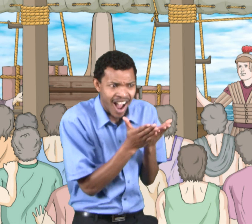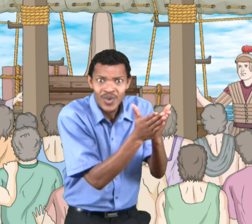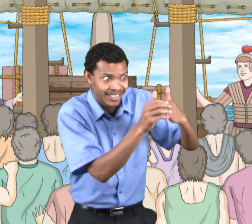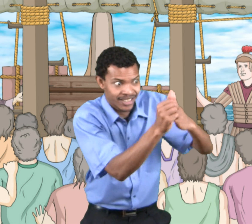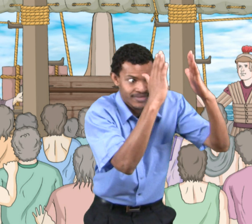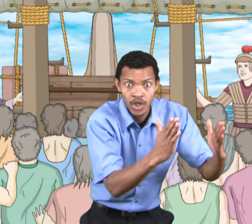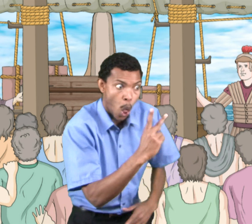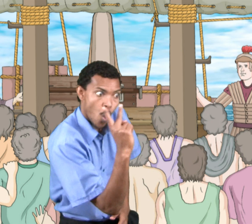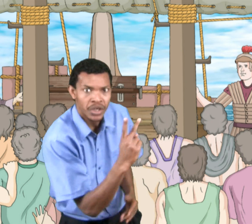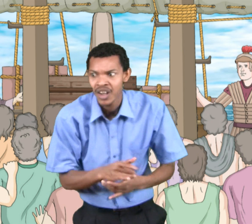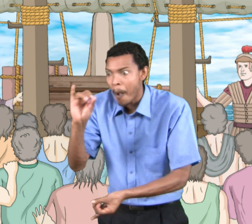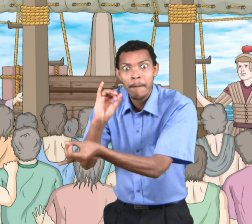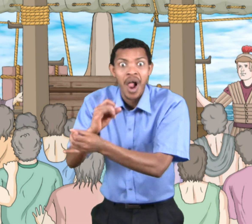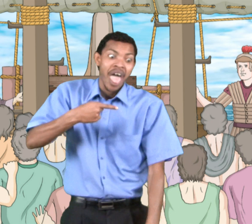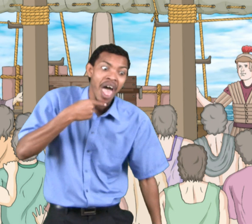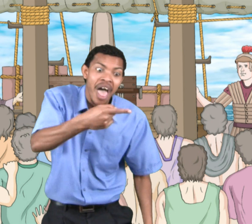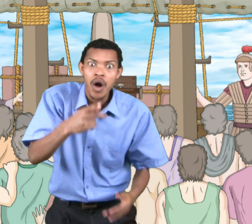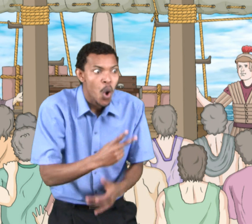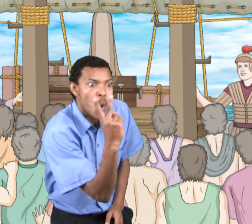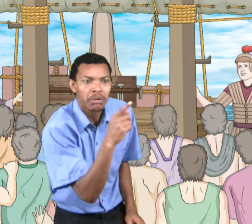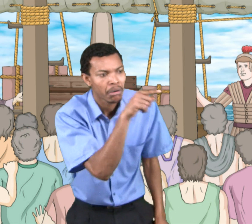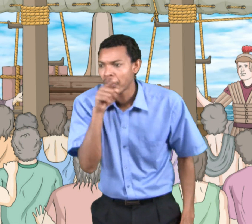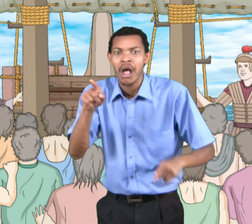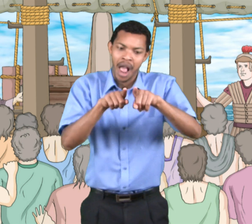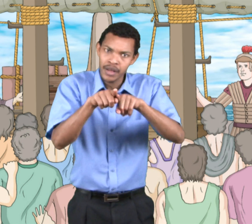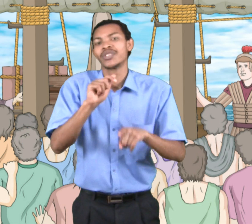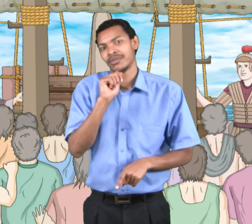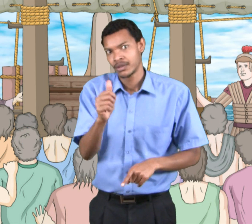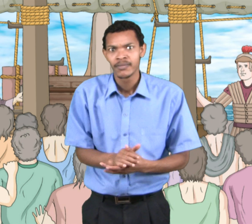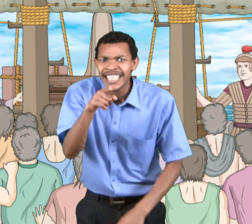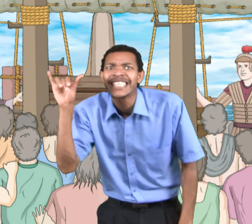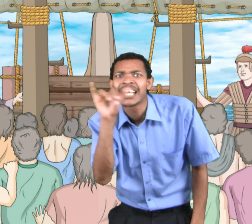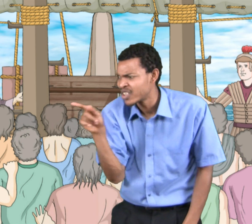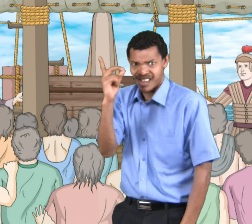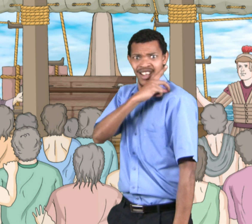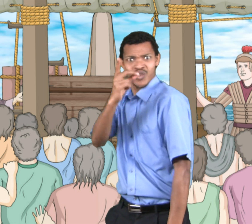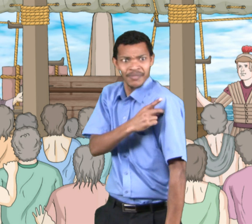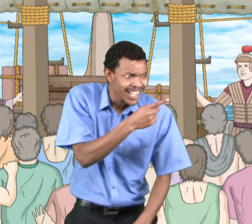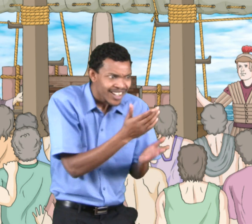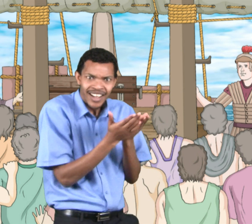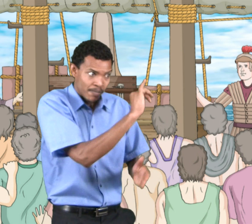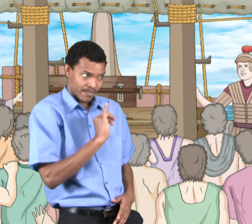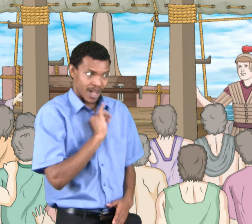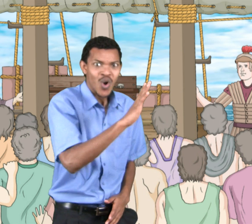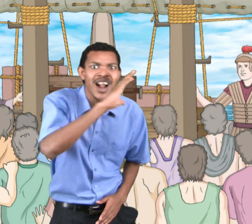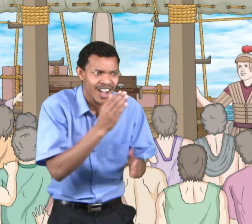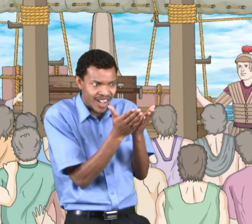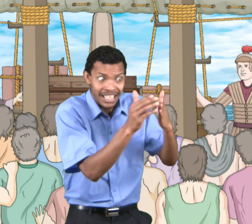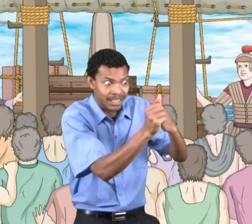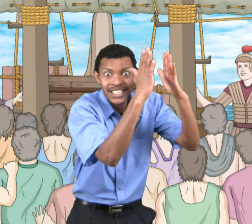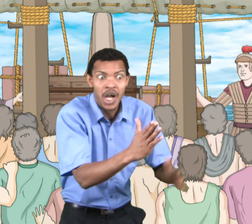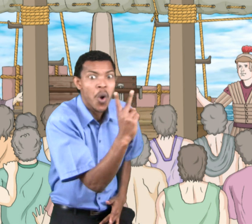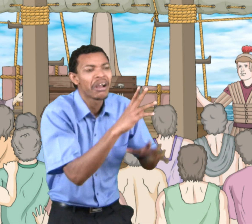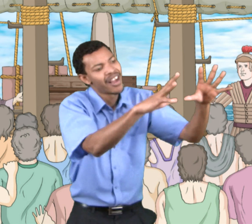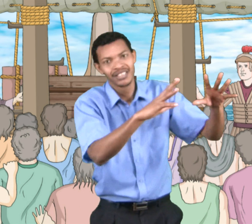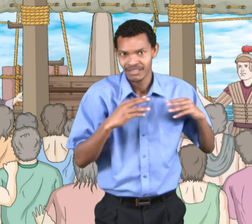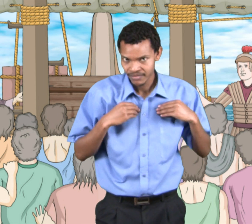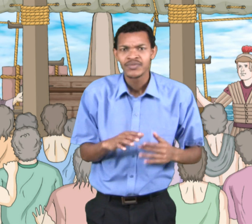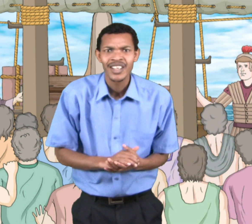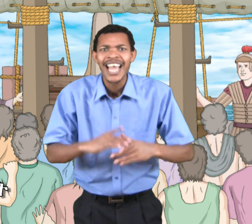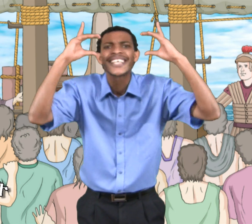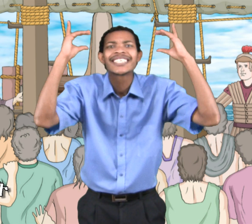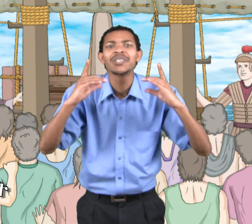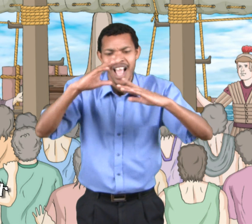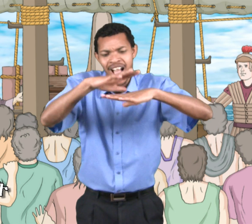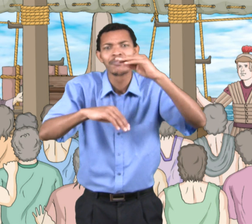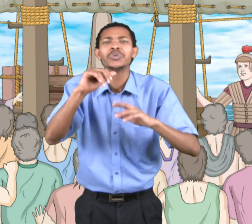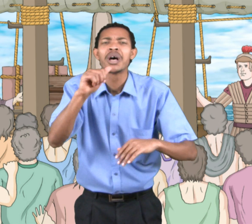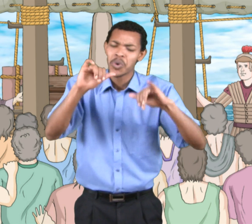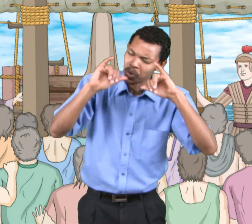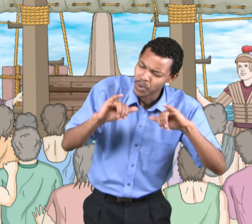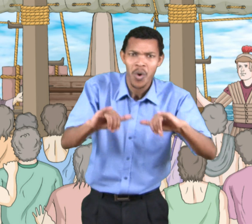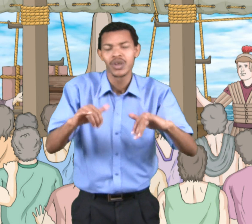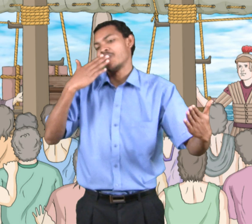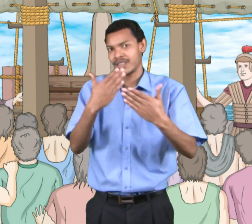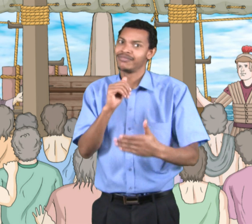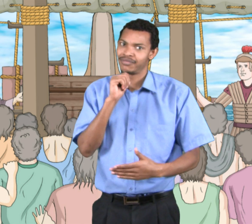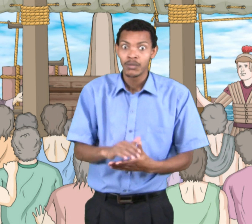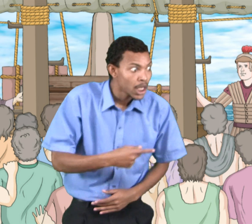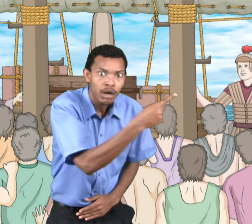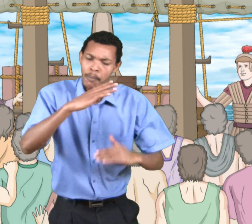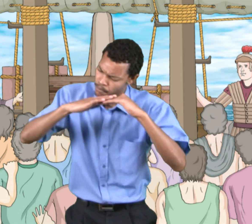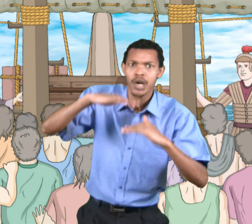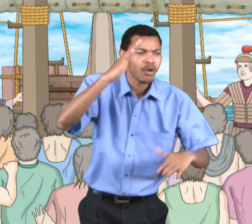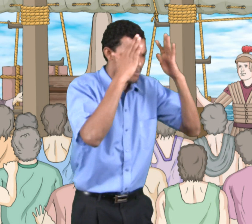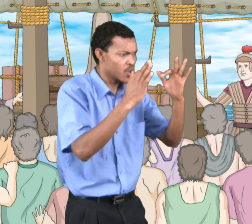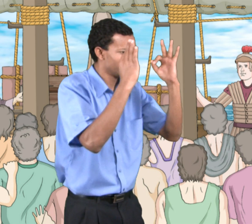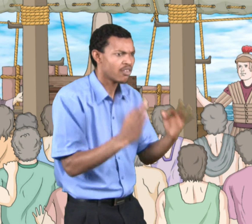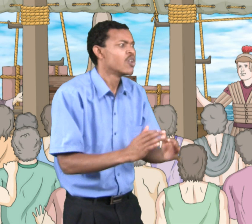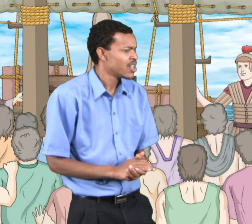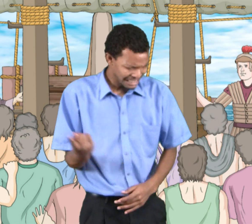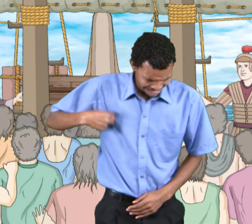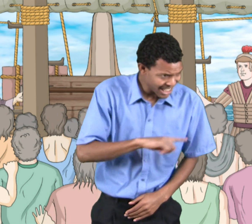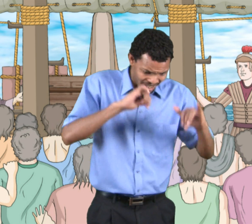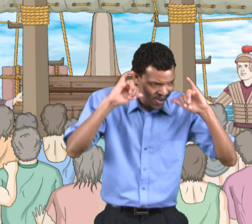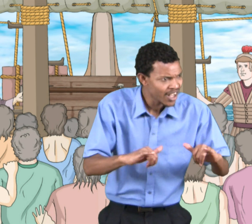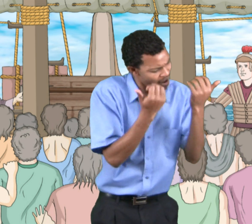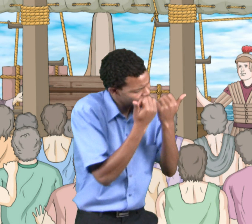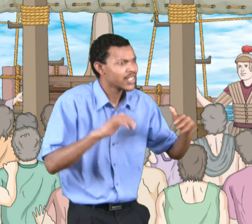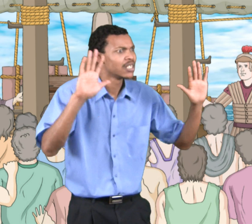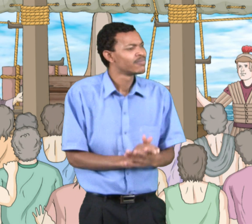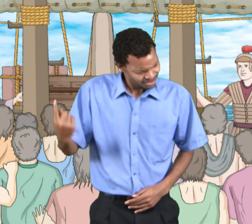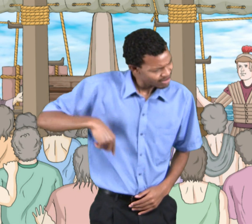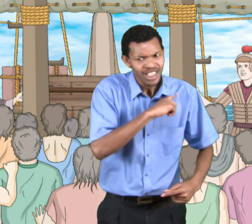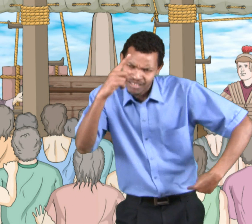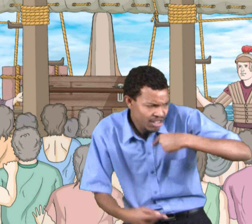But contrary to Paul’s advice, the centurion was persuaded by the pilot and by the owner of the ship.